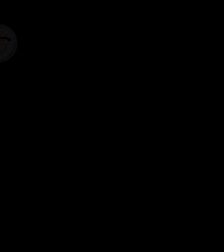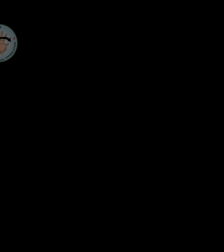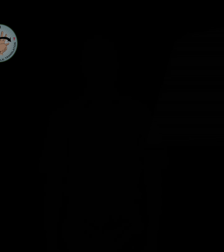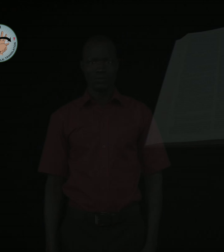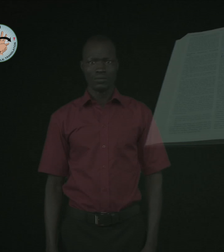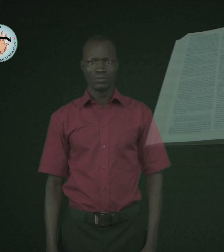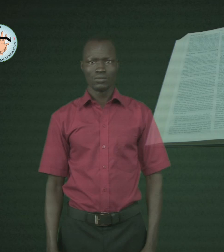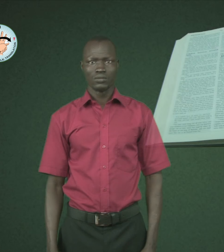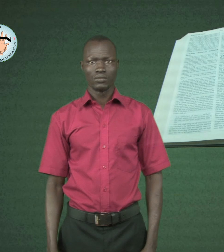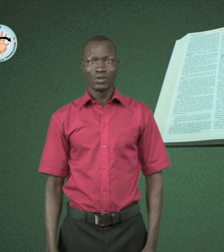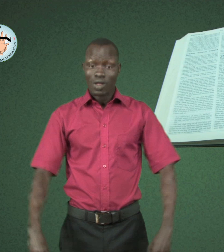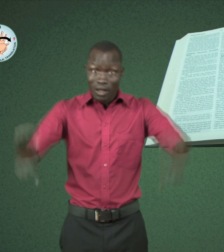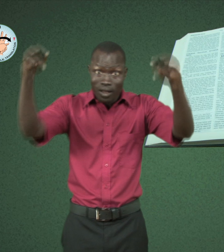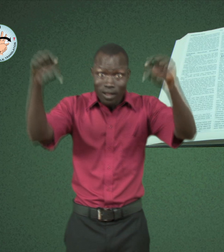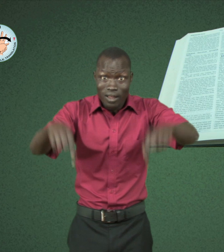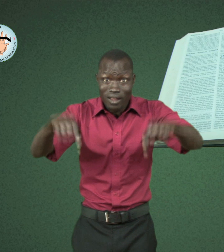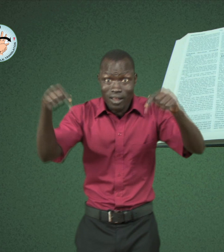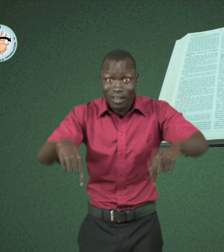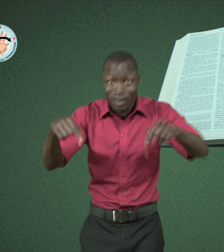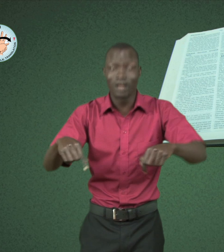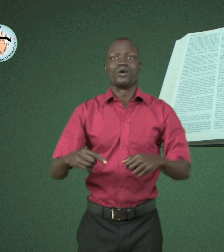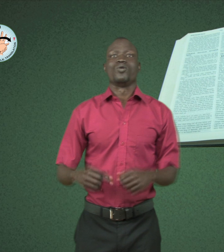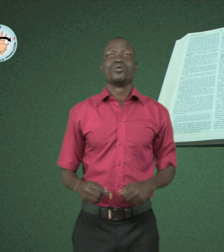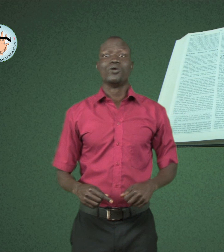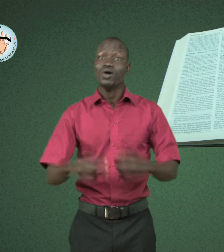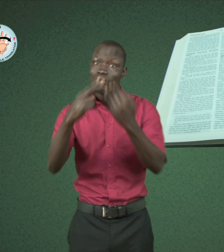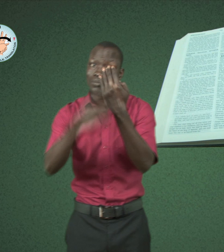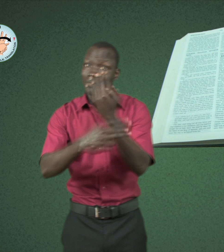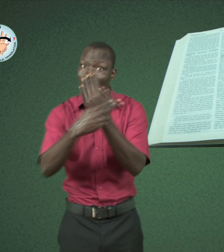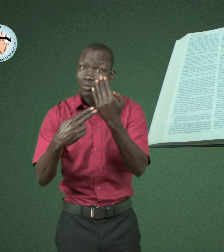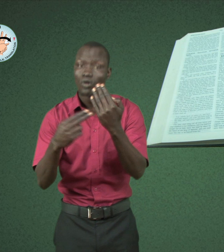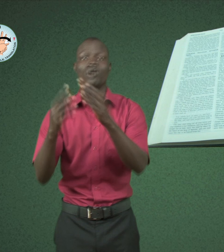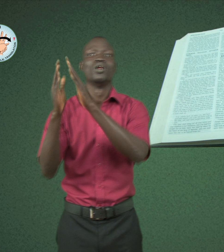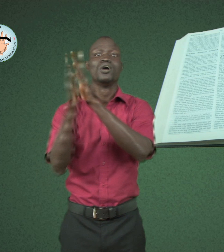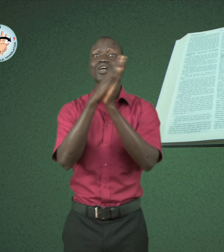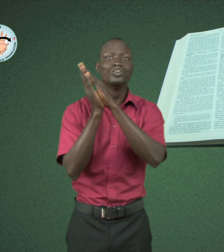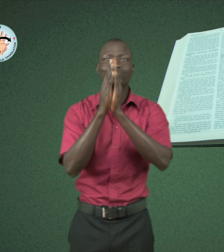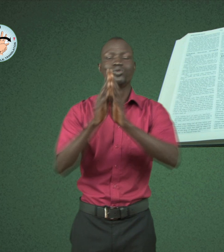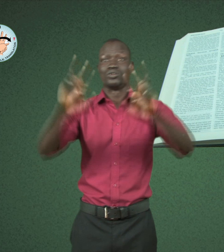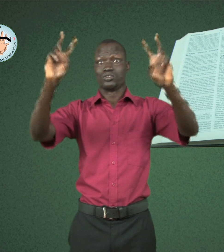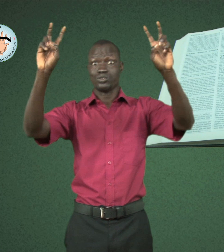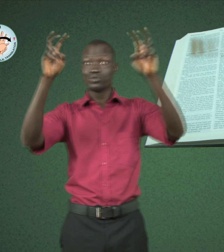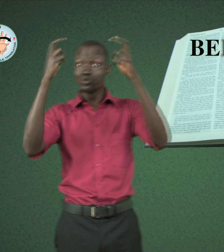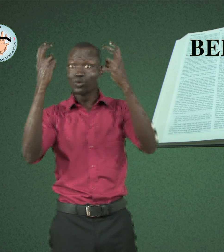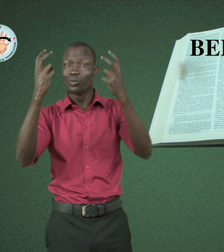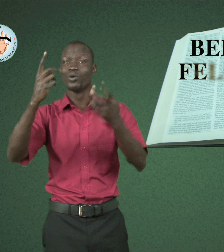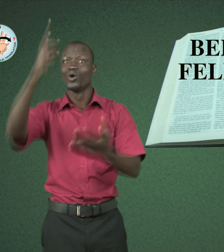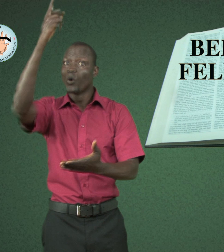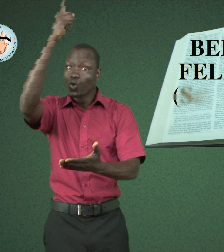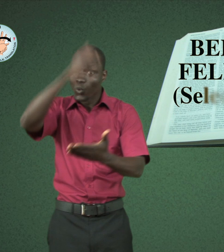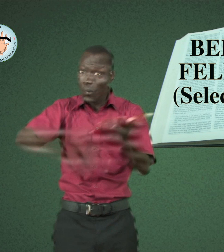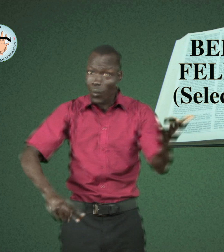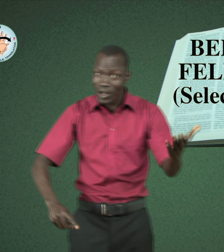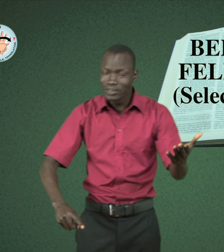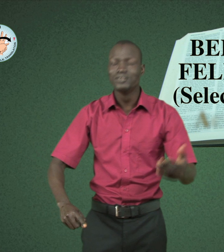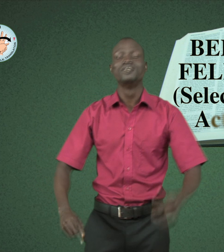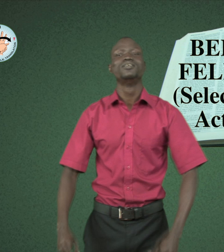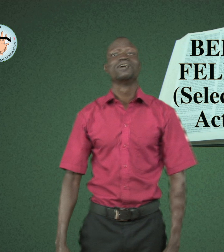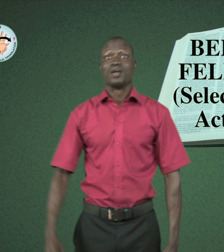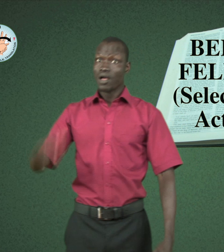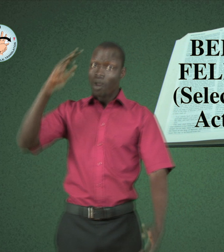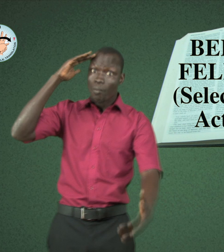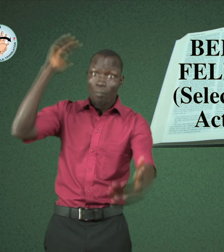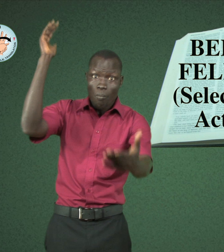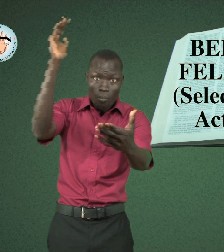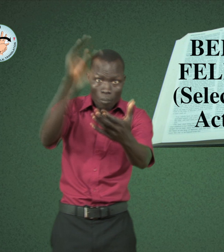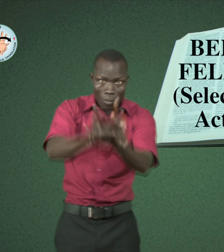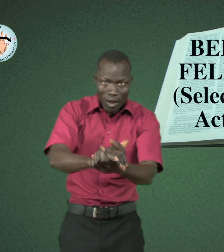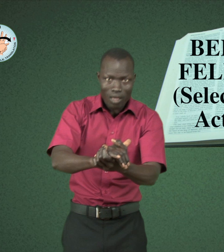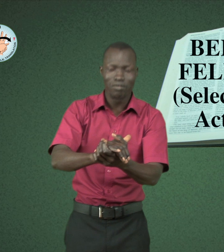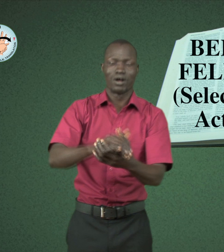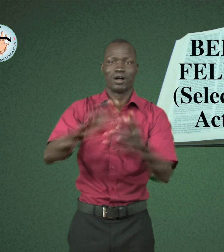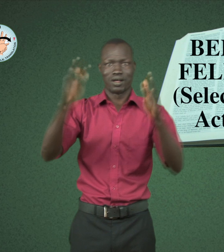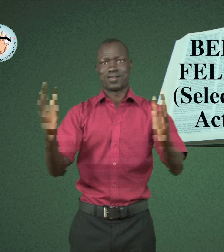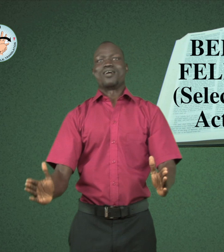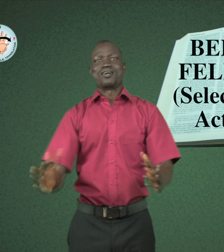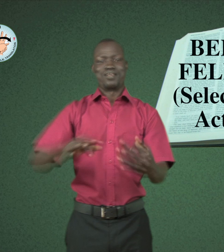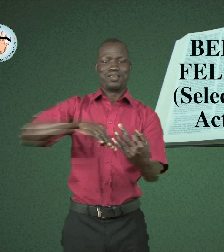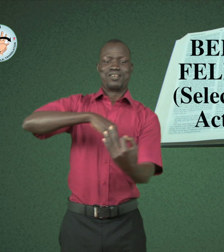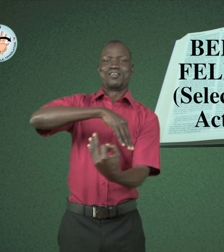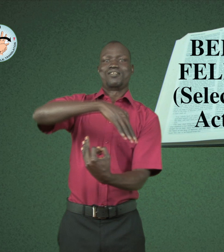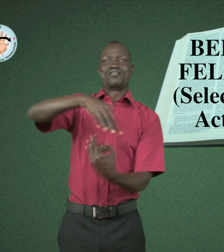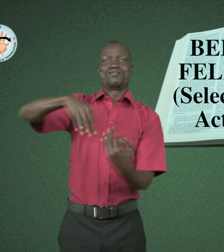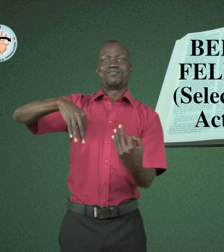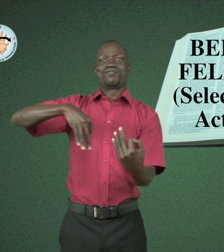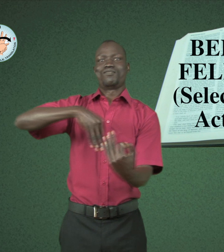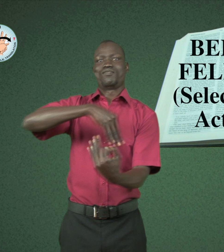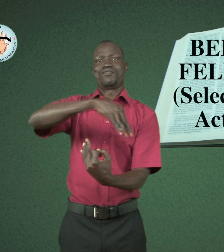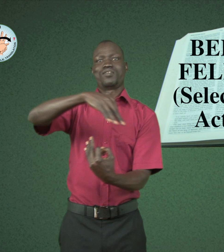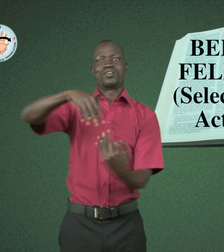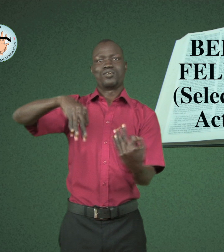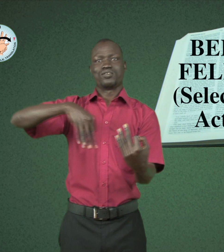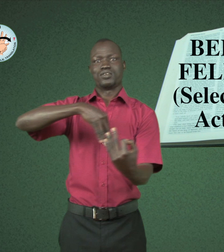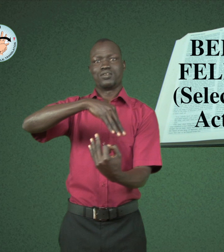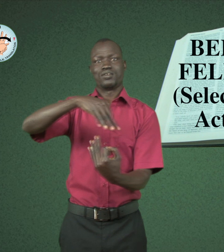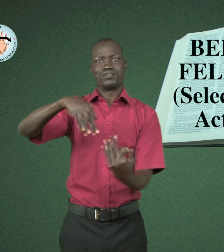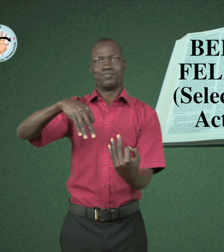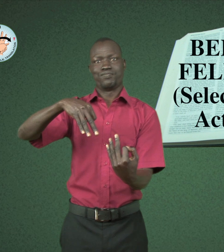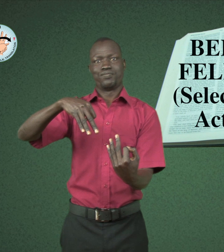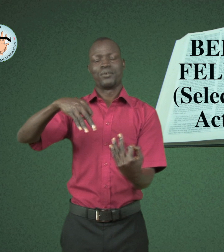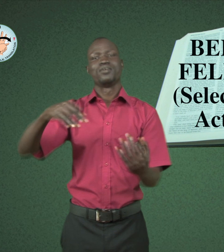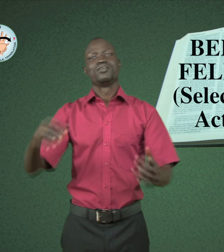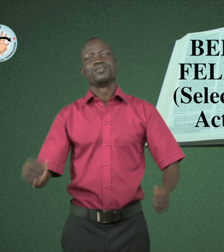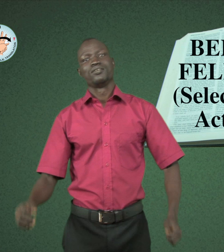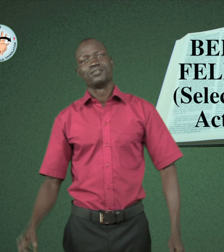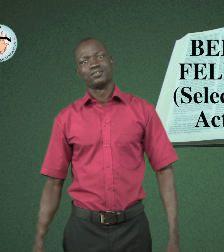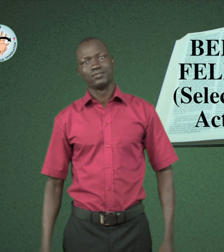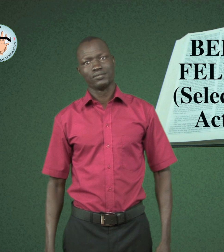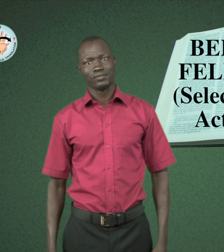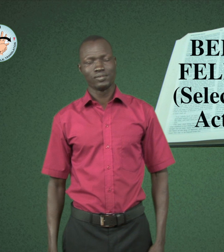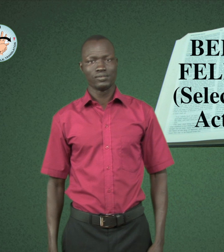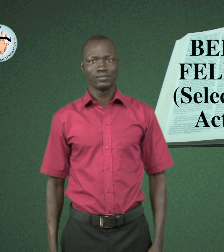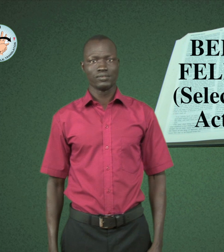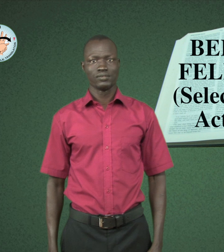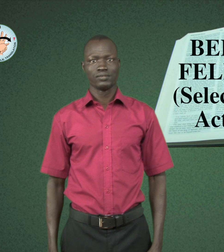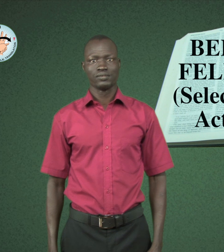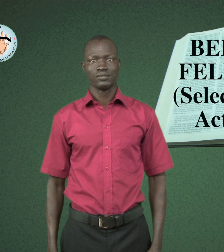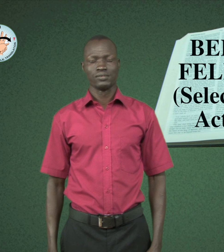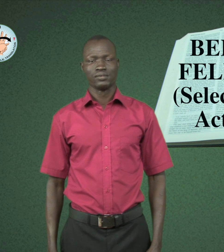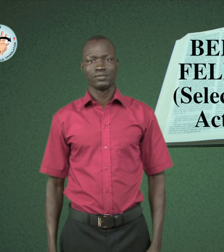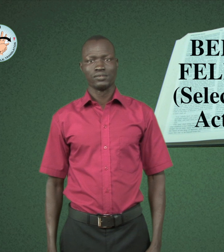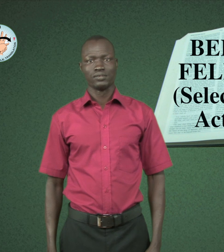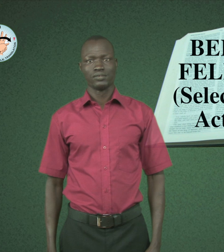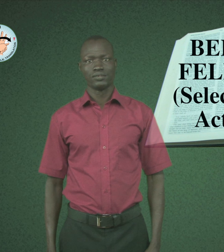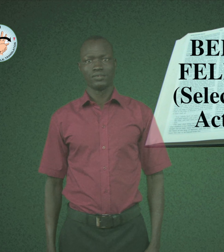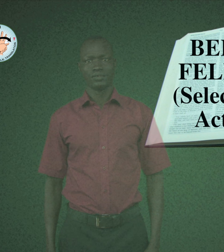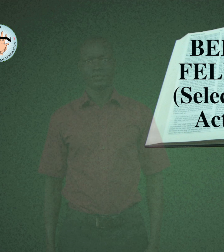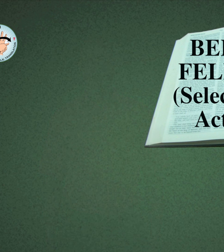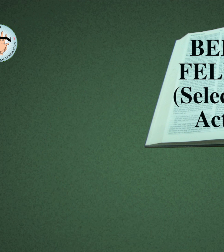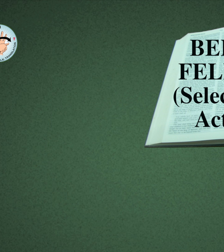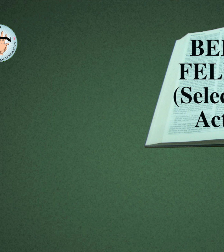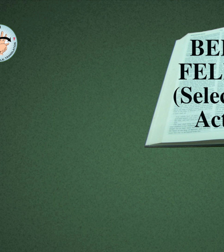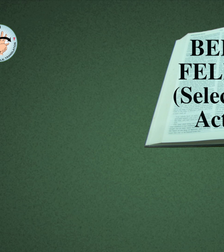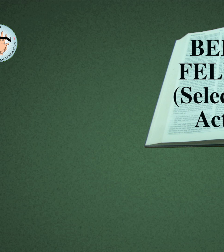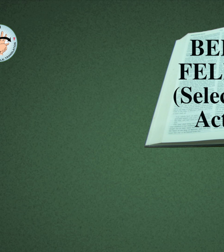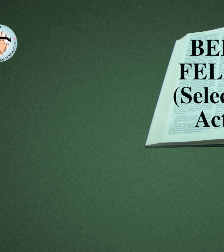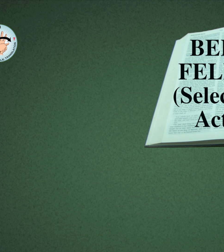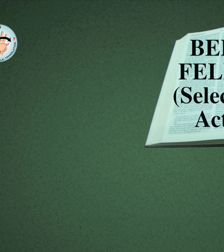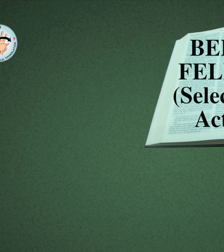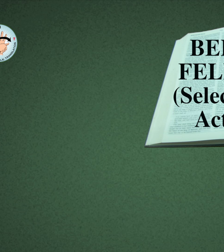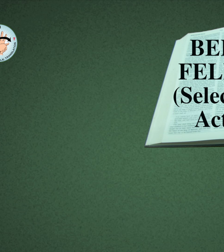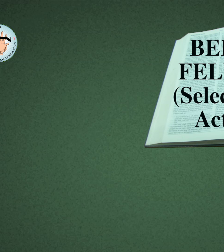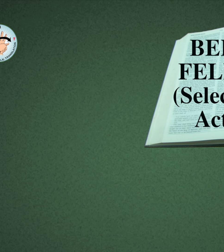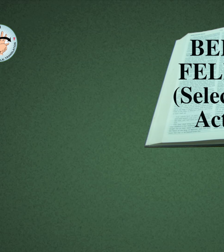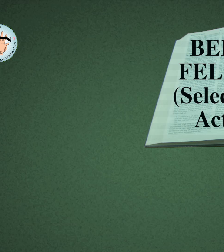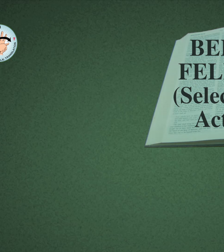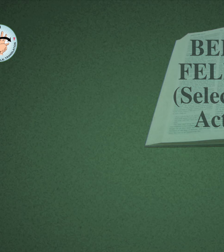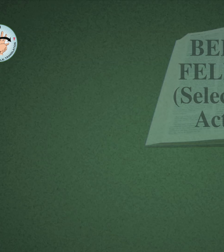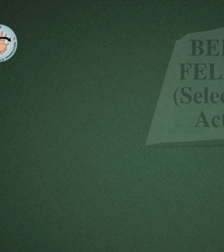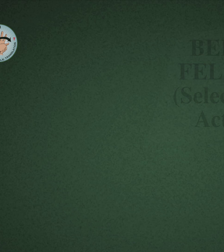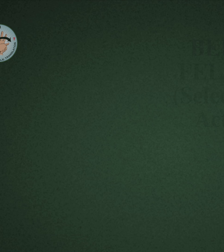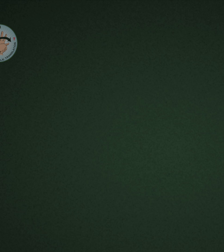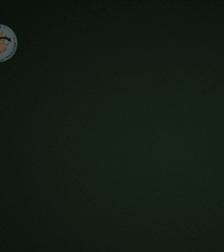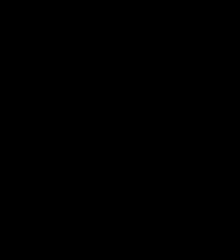Believers fellowship